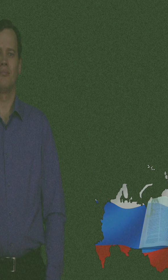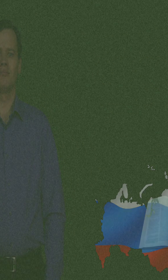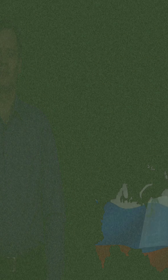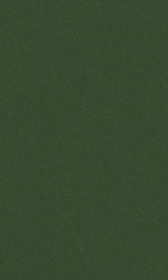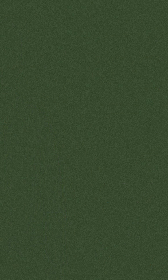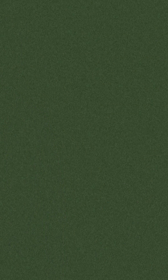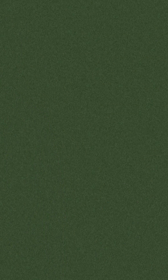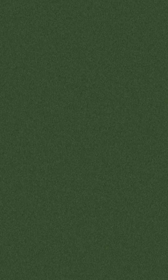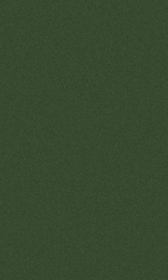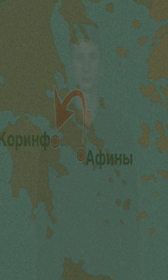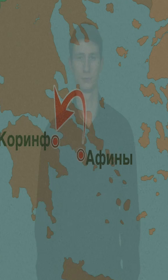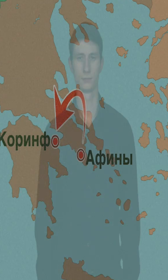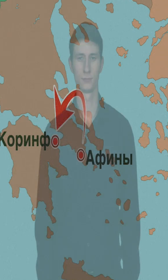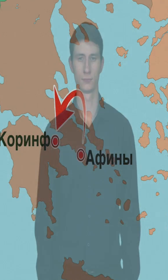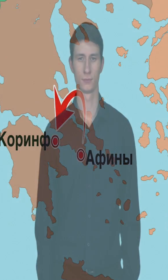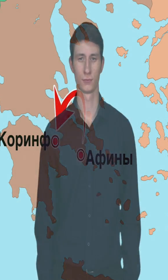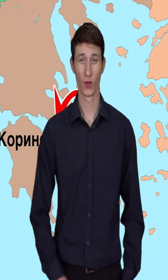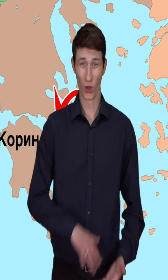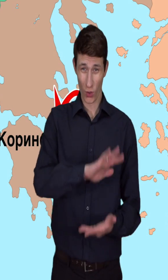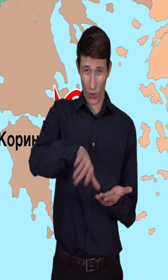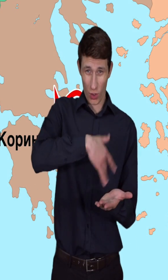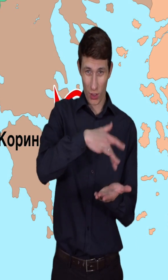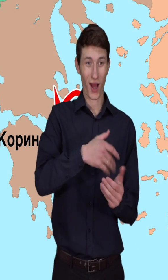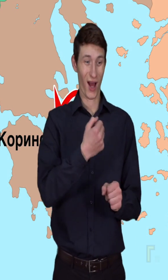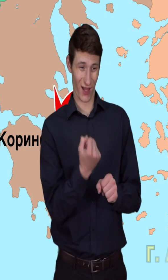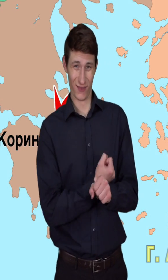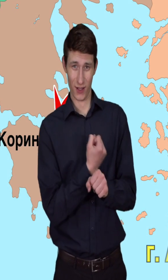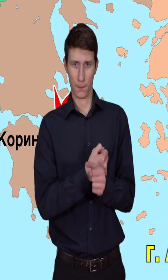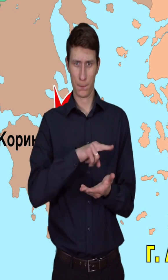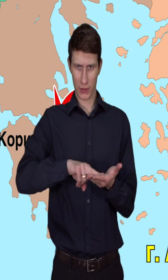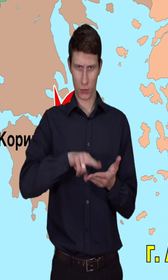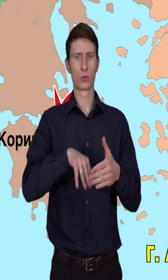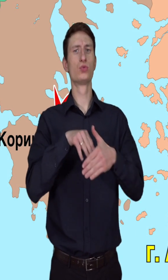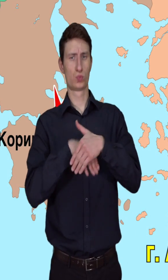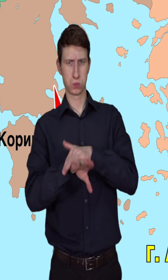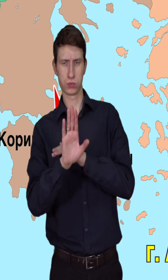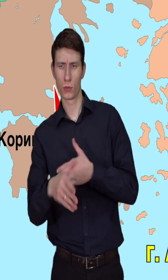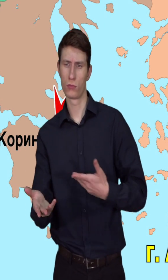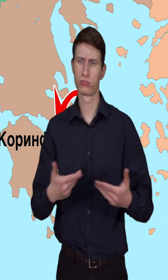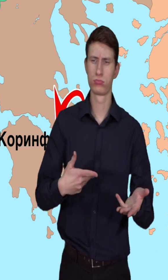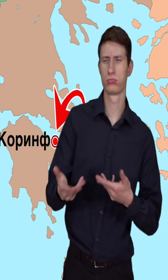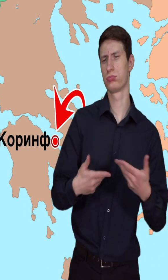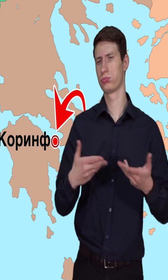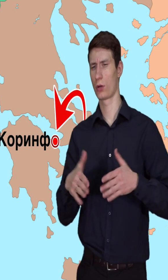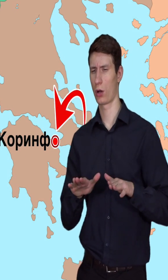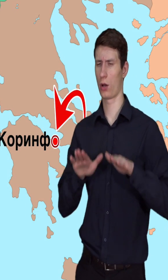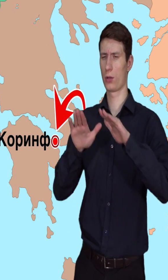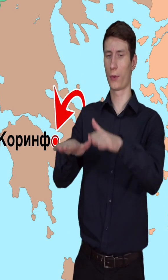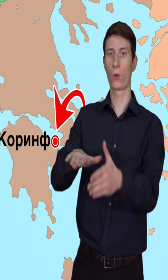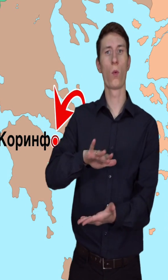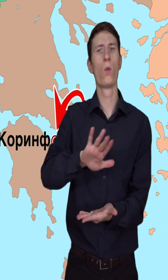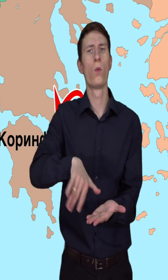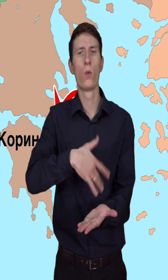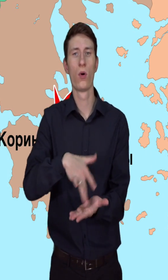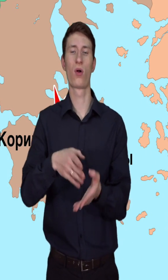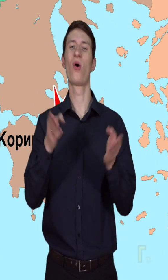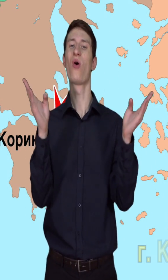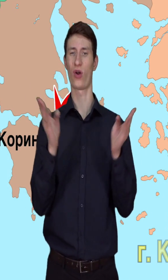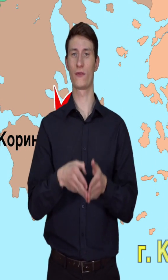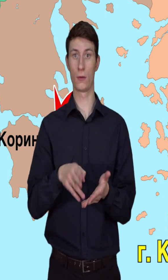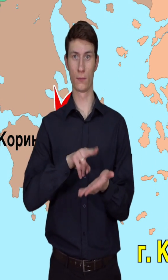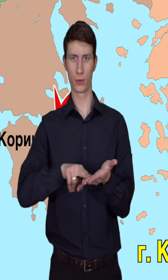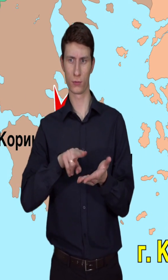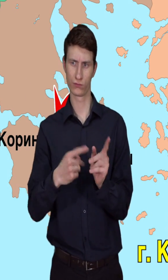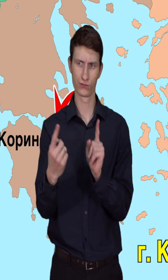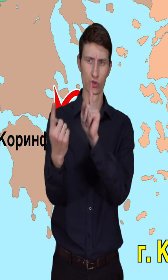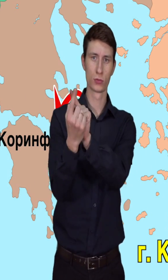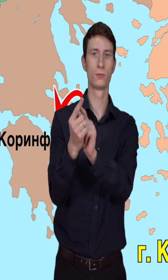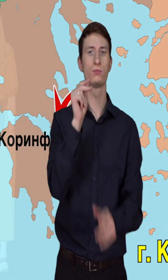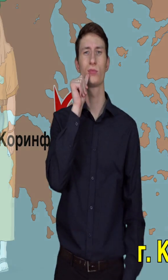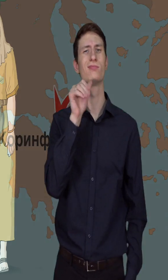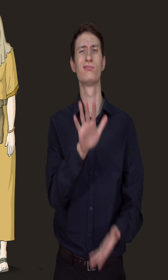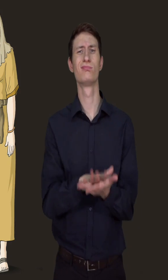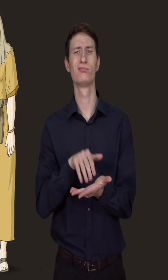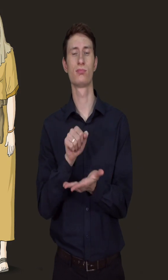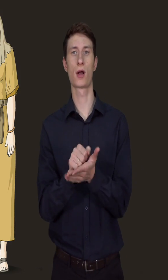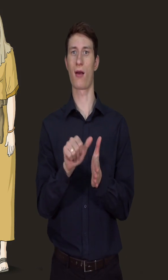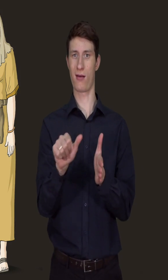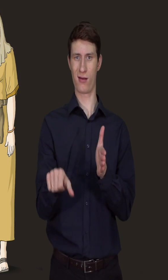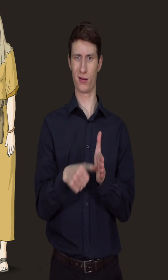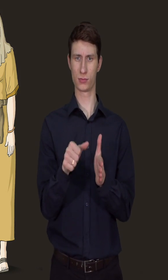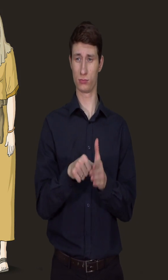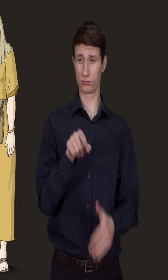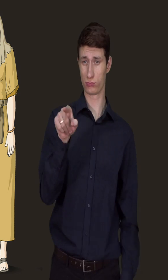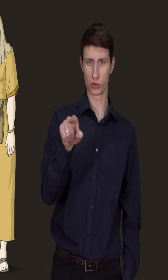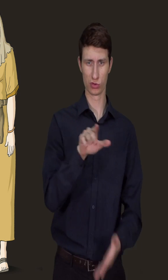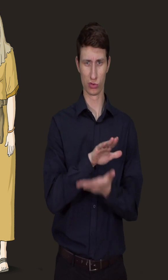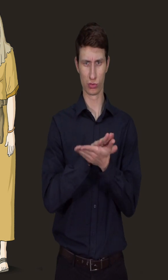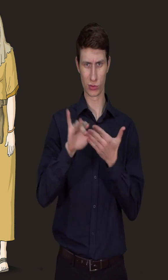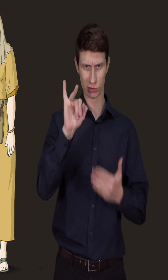After this, Paul left Athens and went to Corinth.